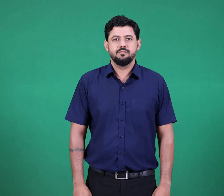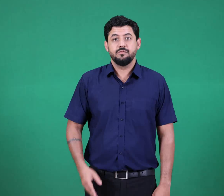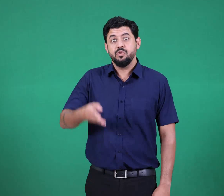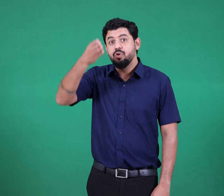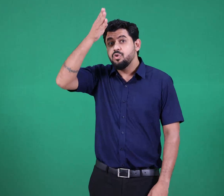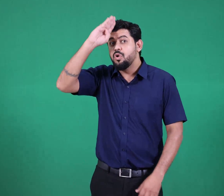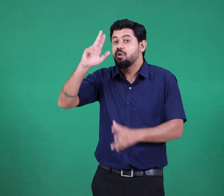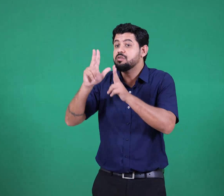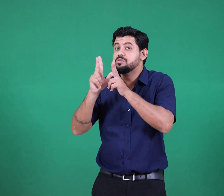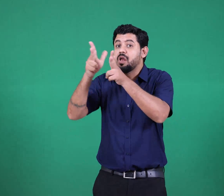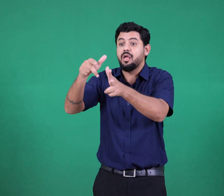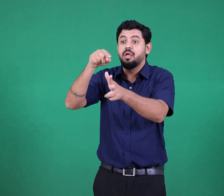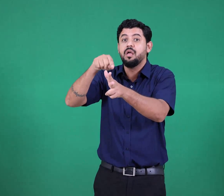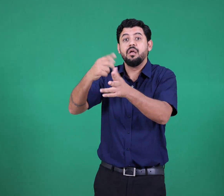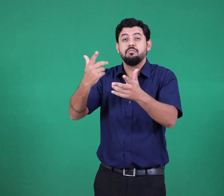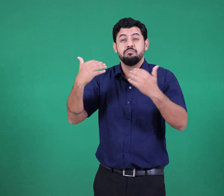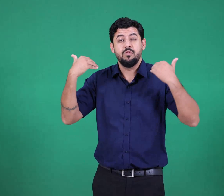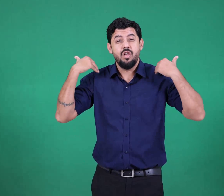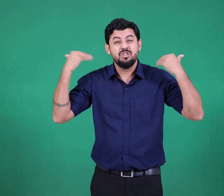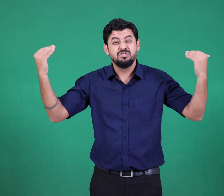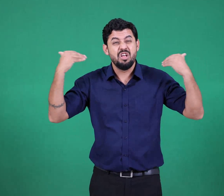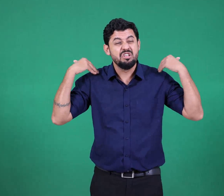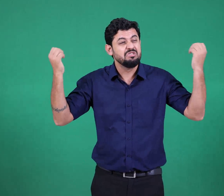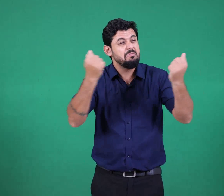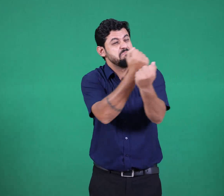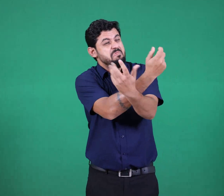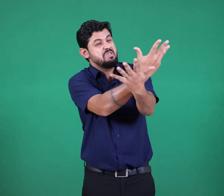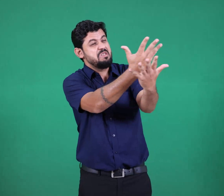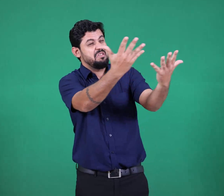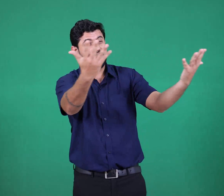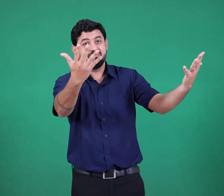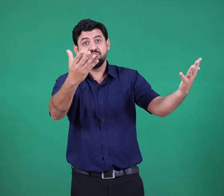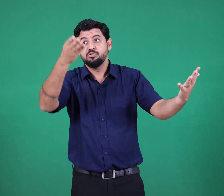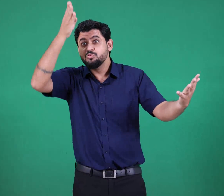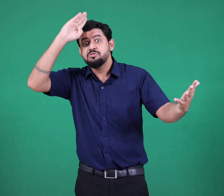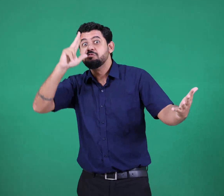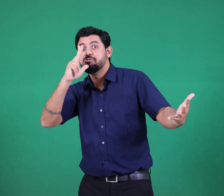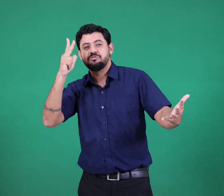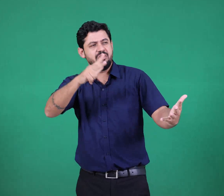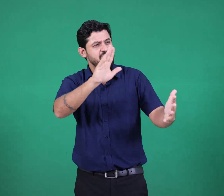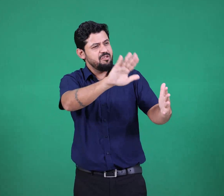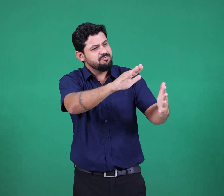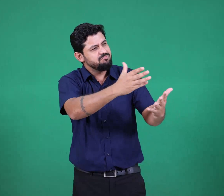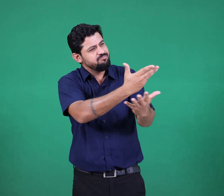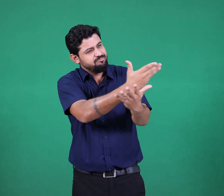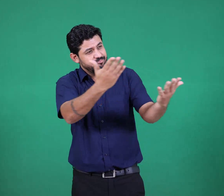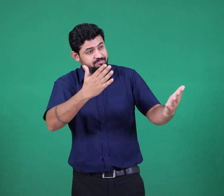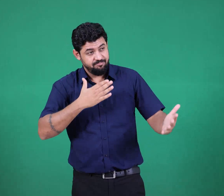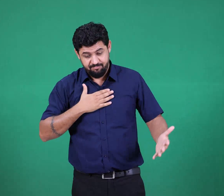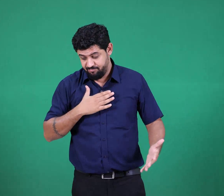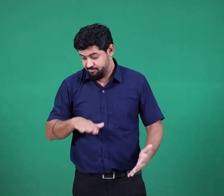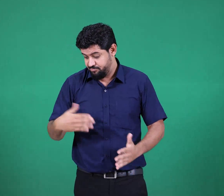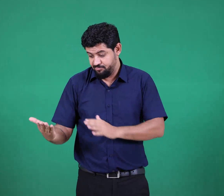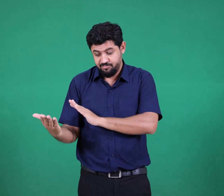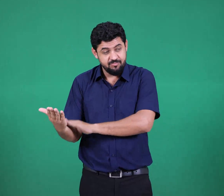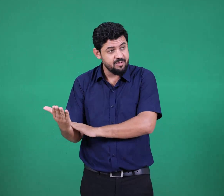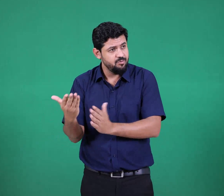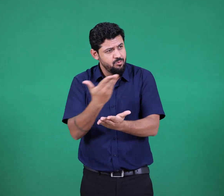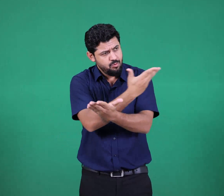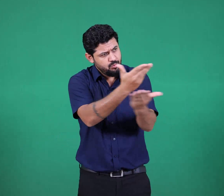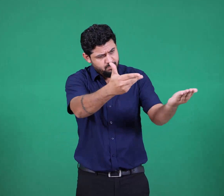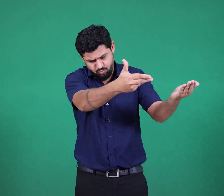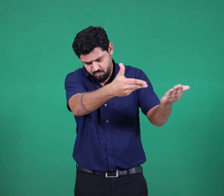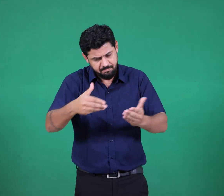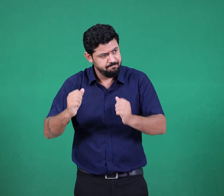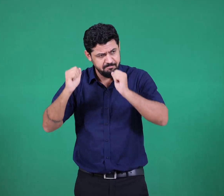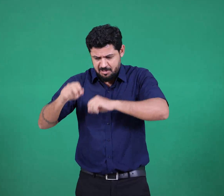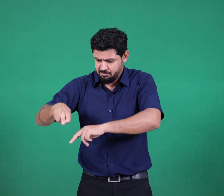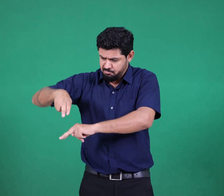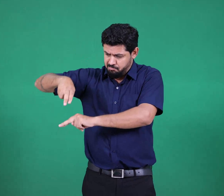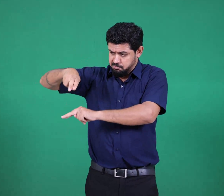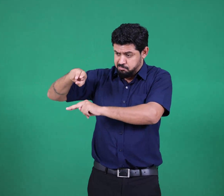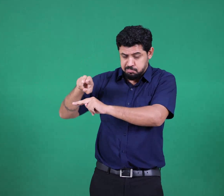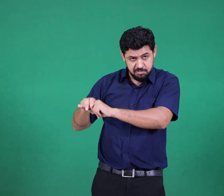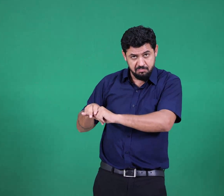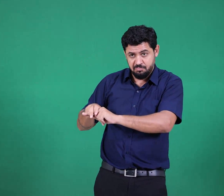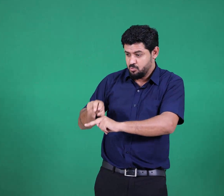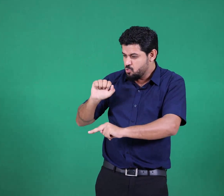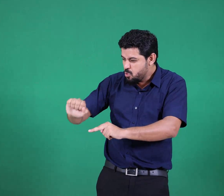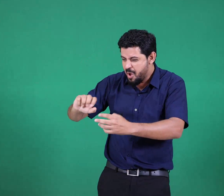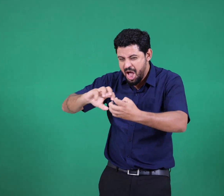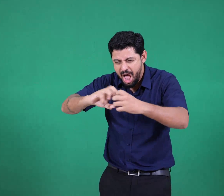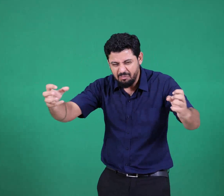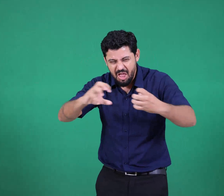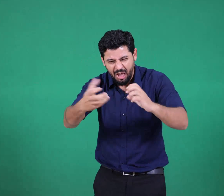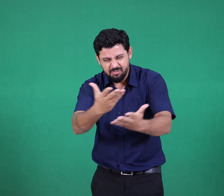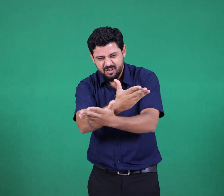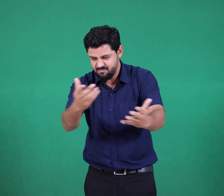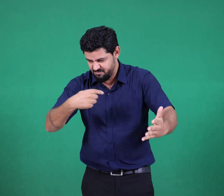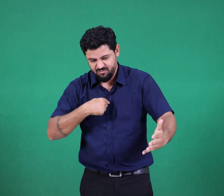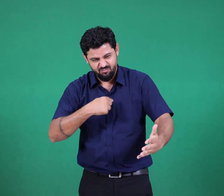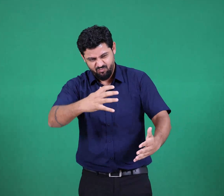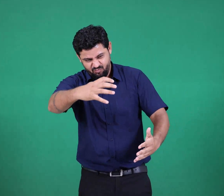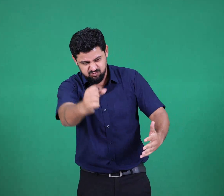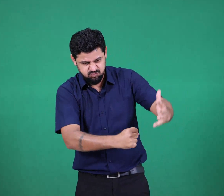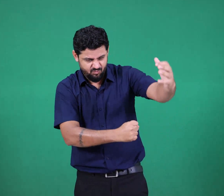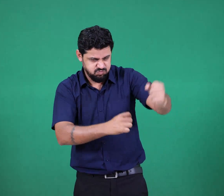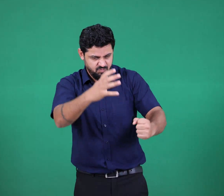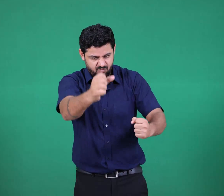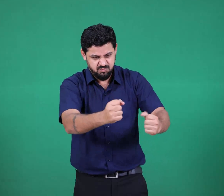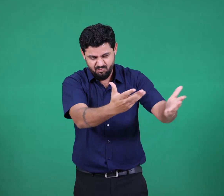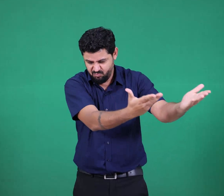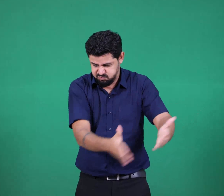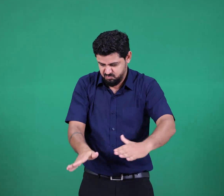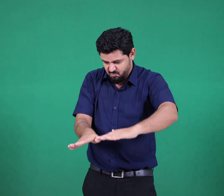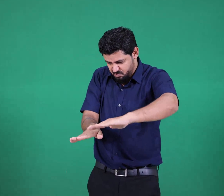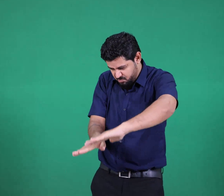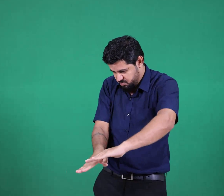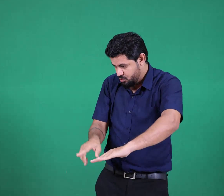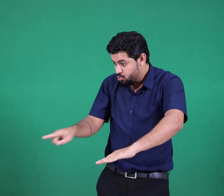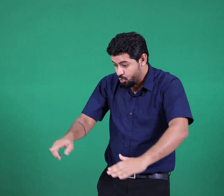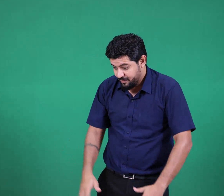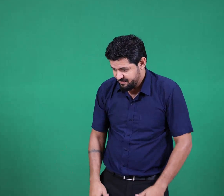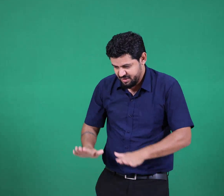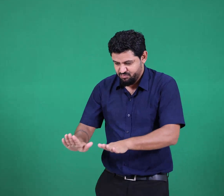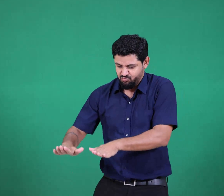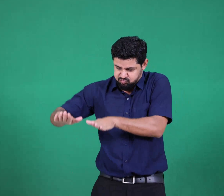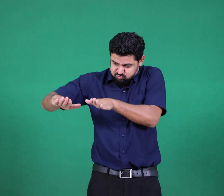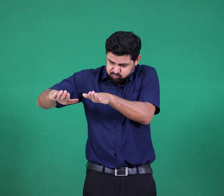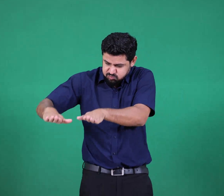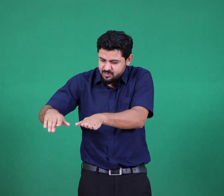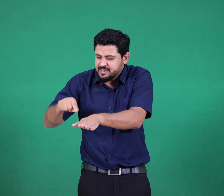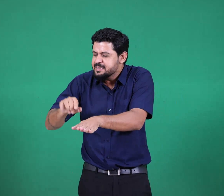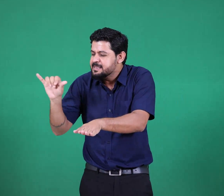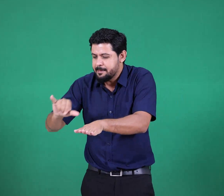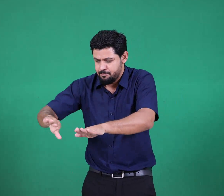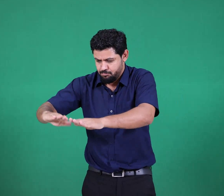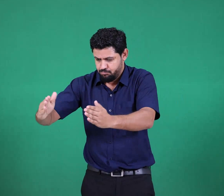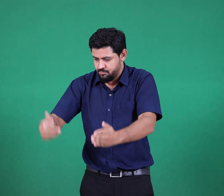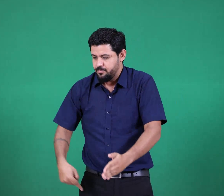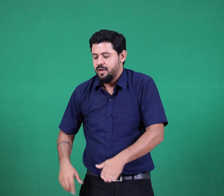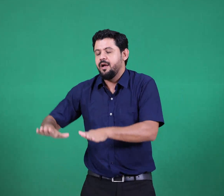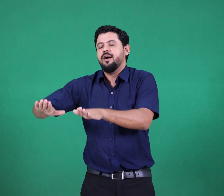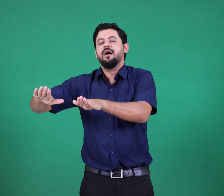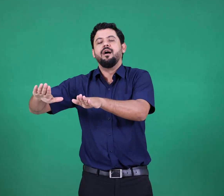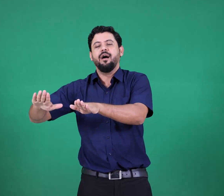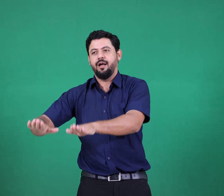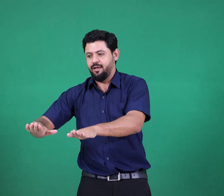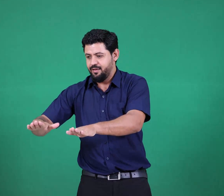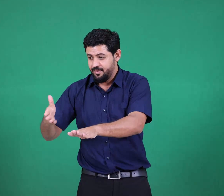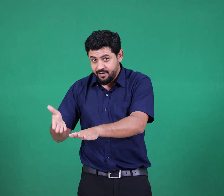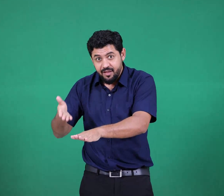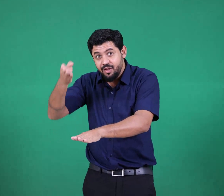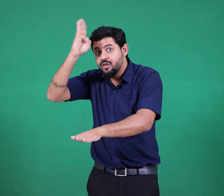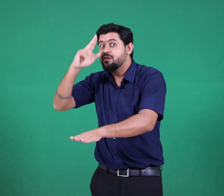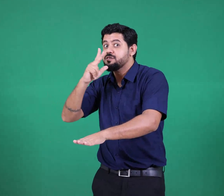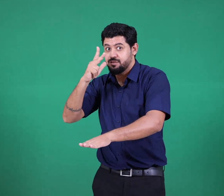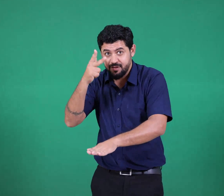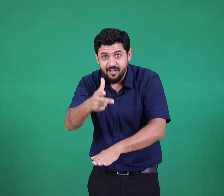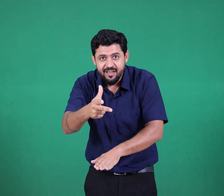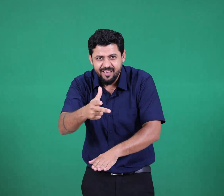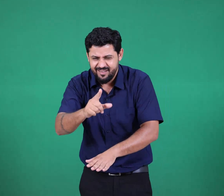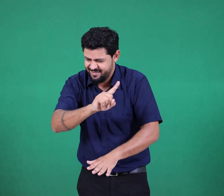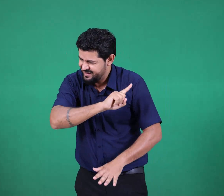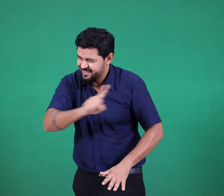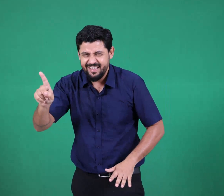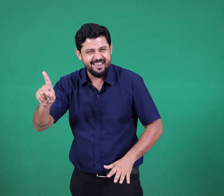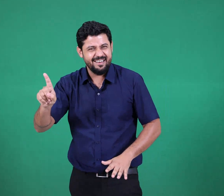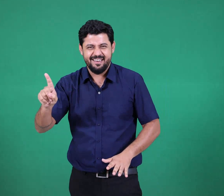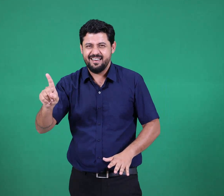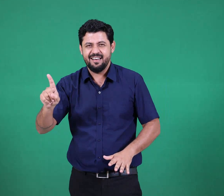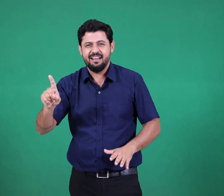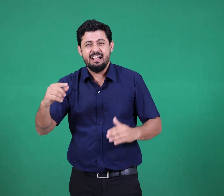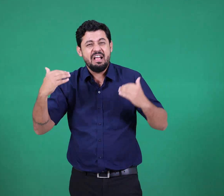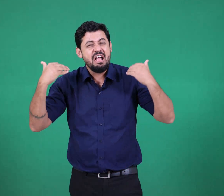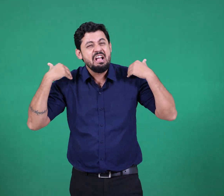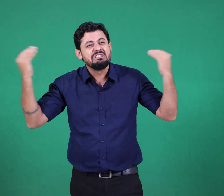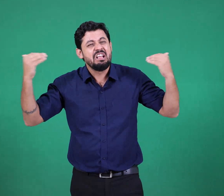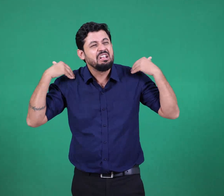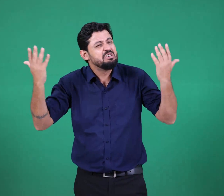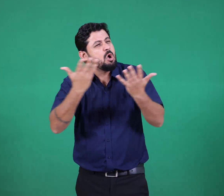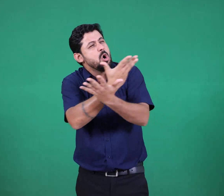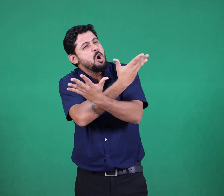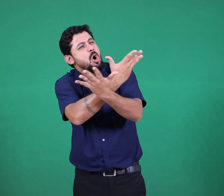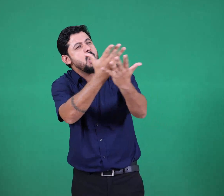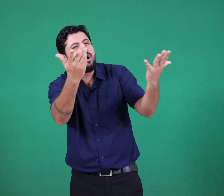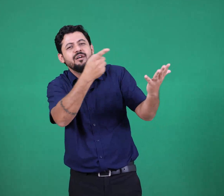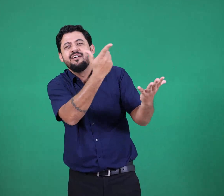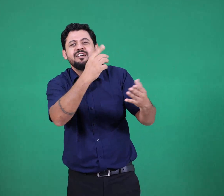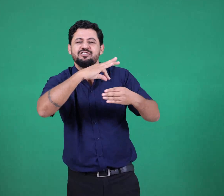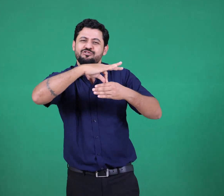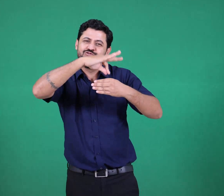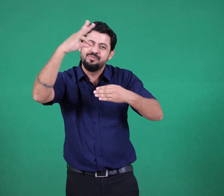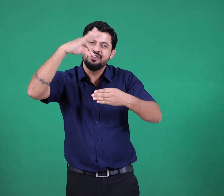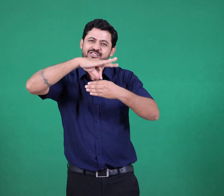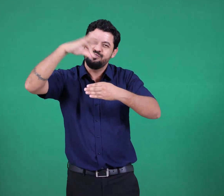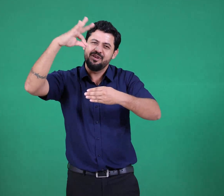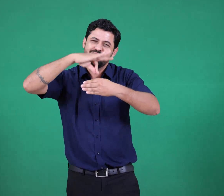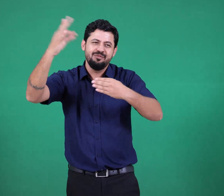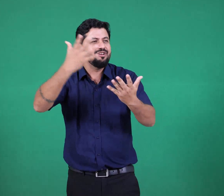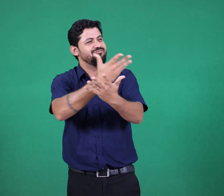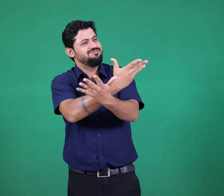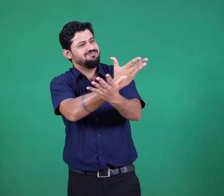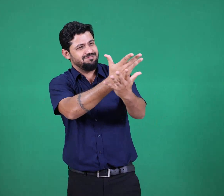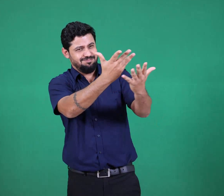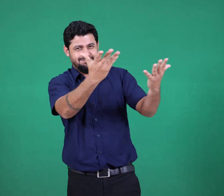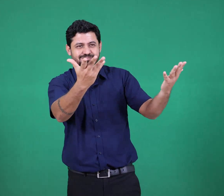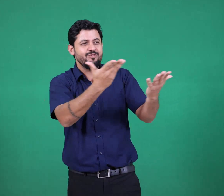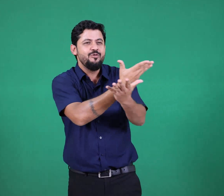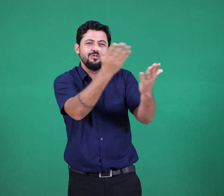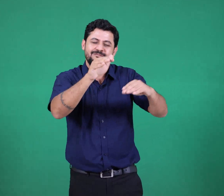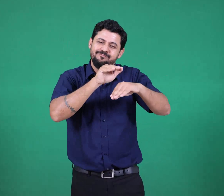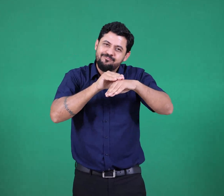Yet to which of the angels did God ever say: "Sit at My right hand until I make Your enemies a footstool for Your feet"?